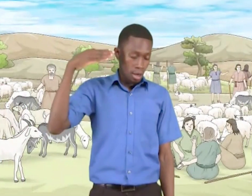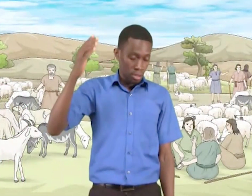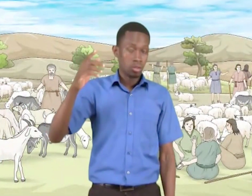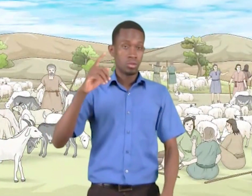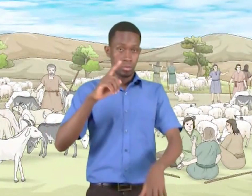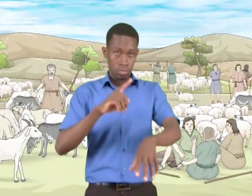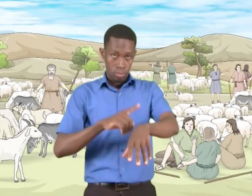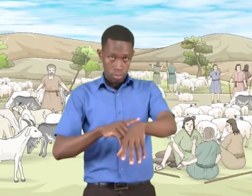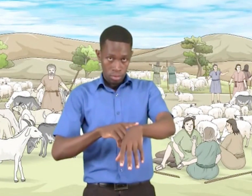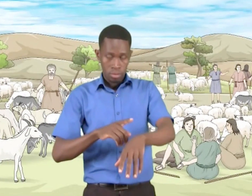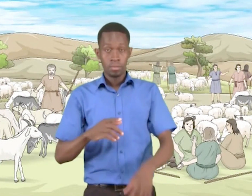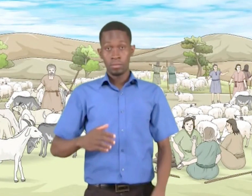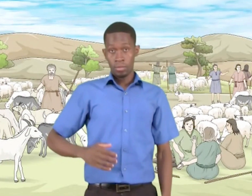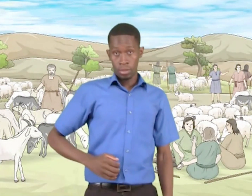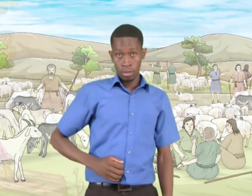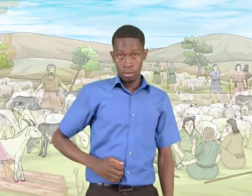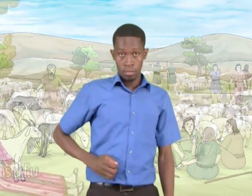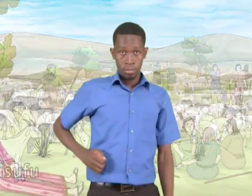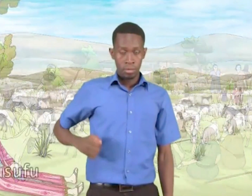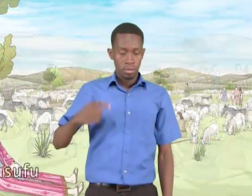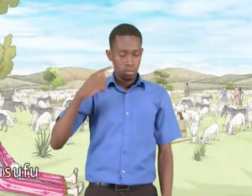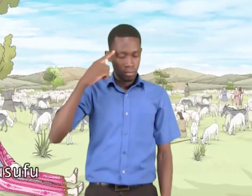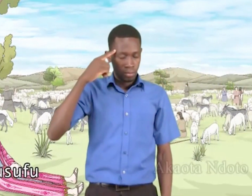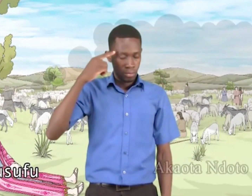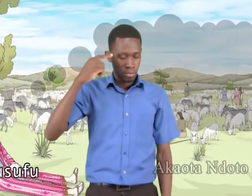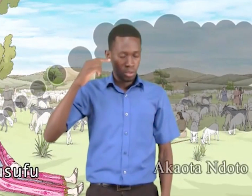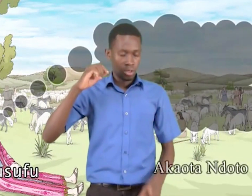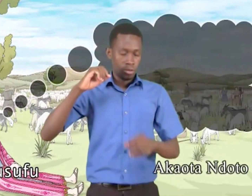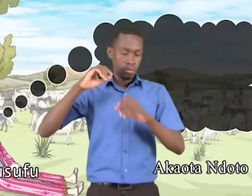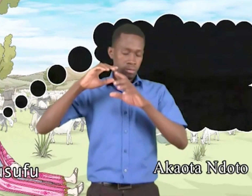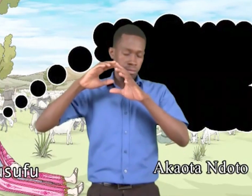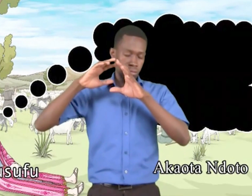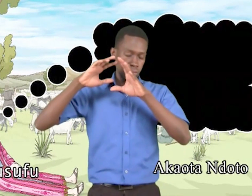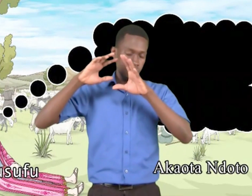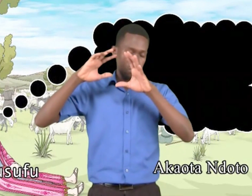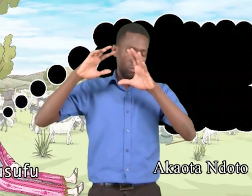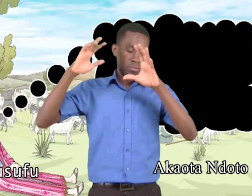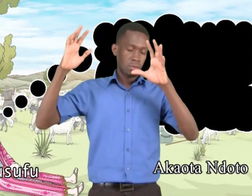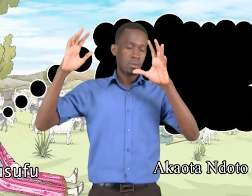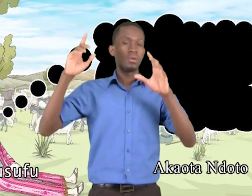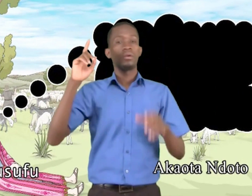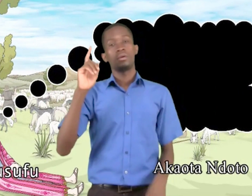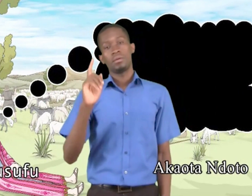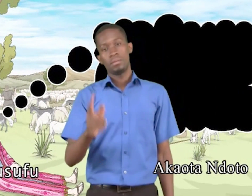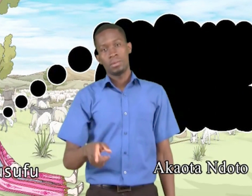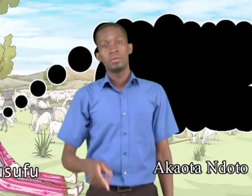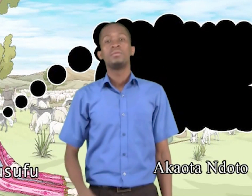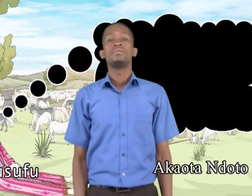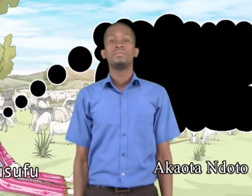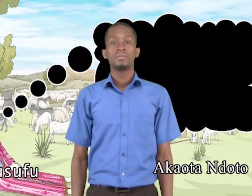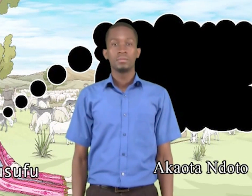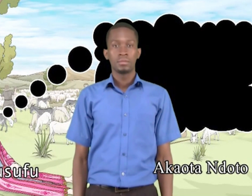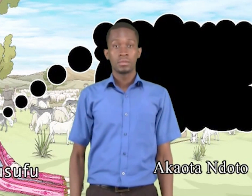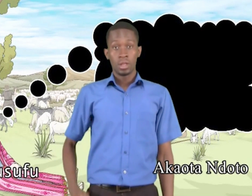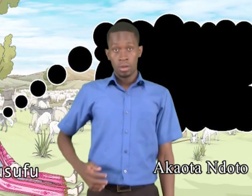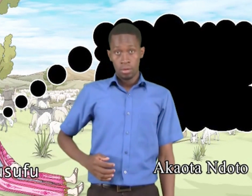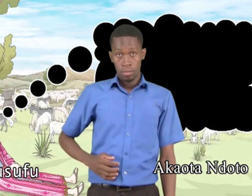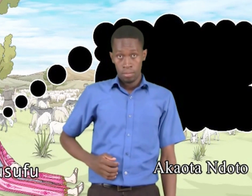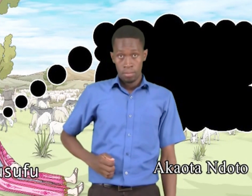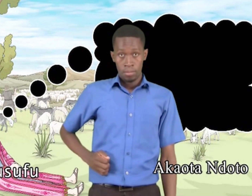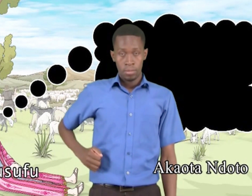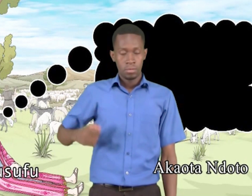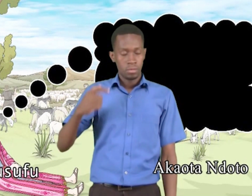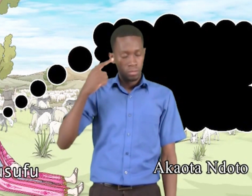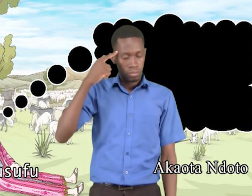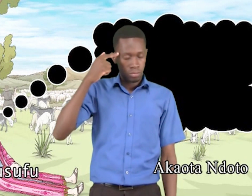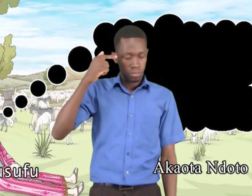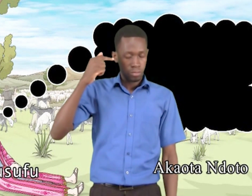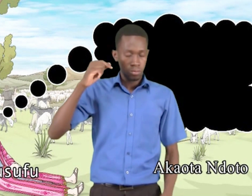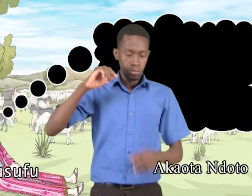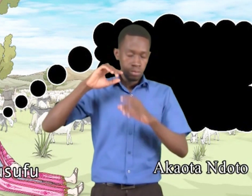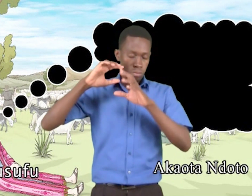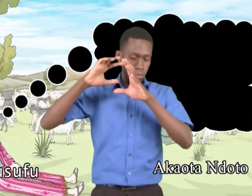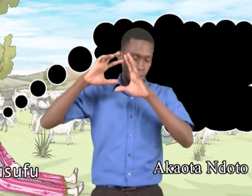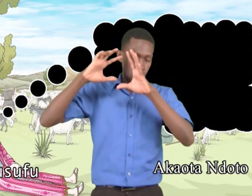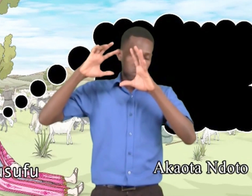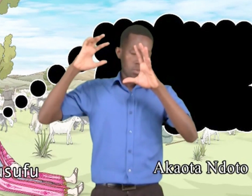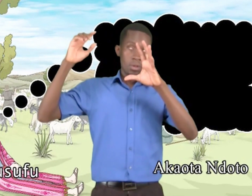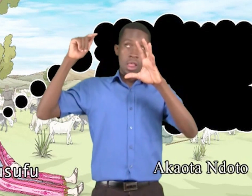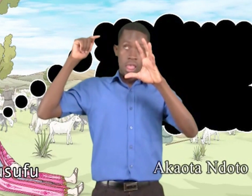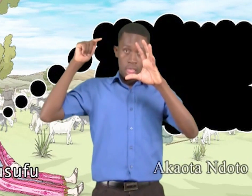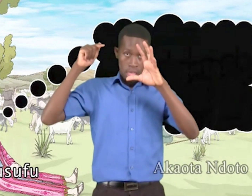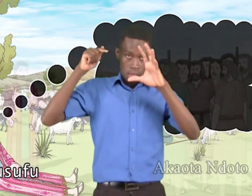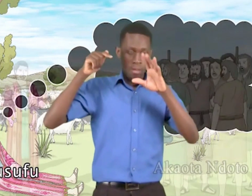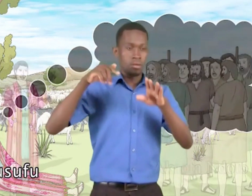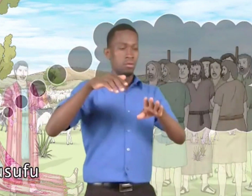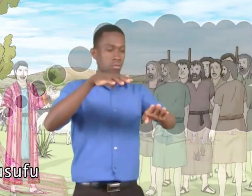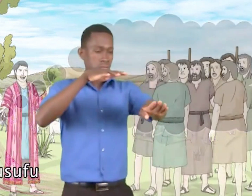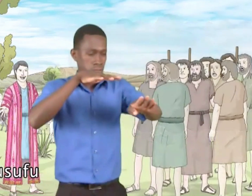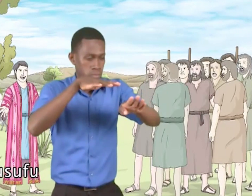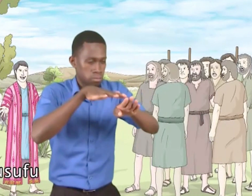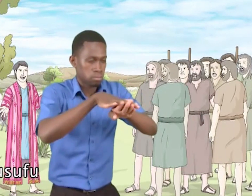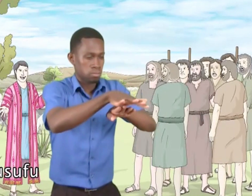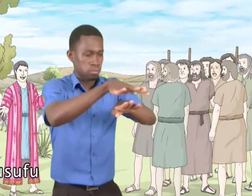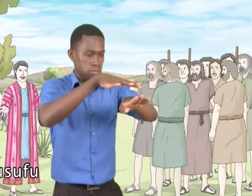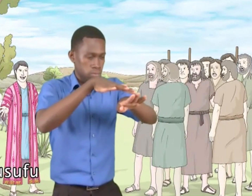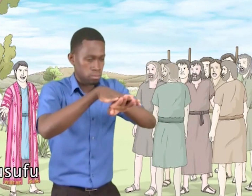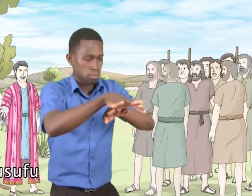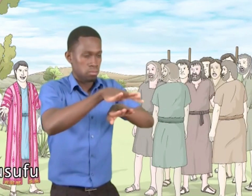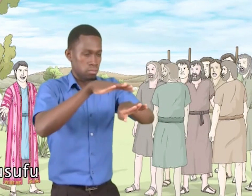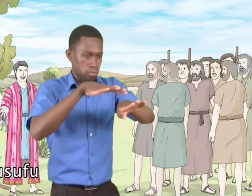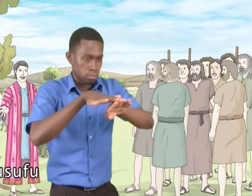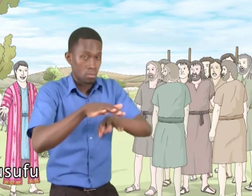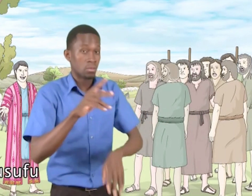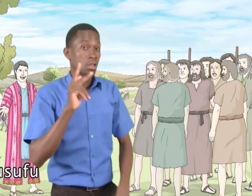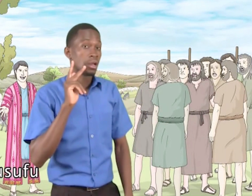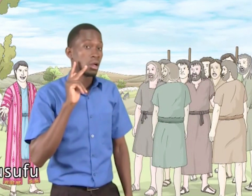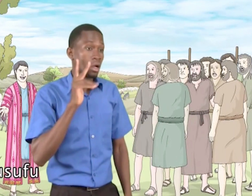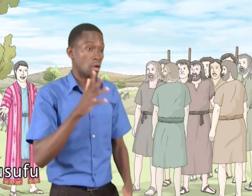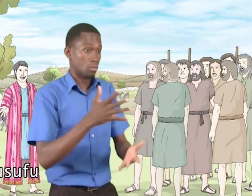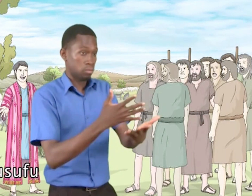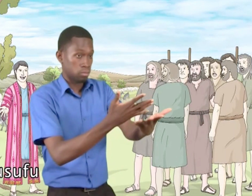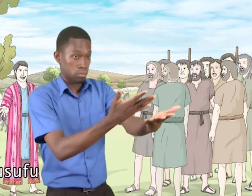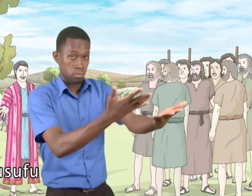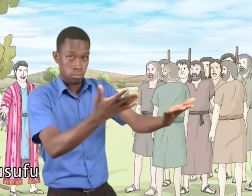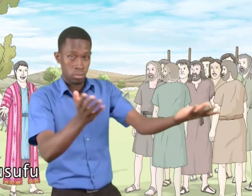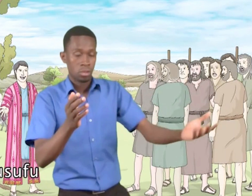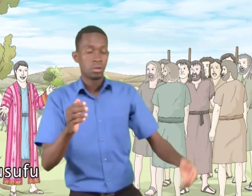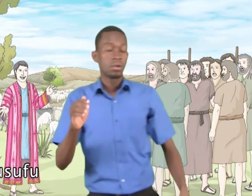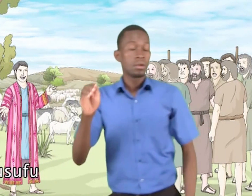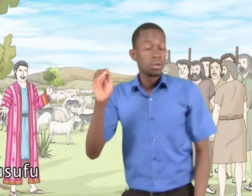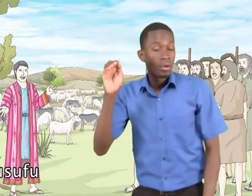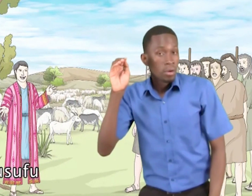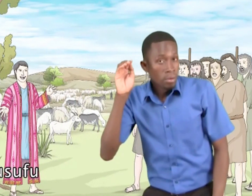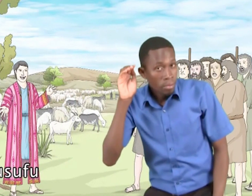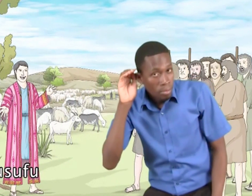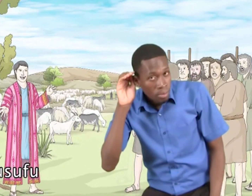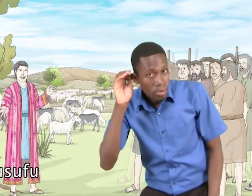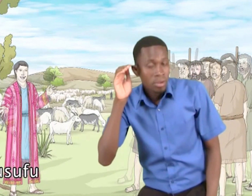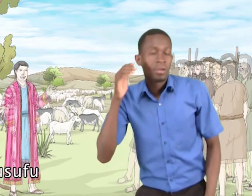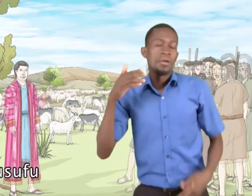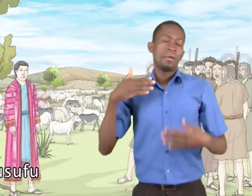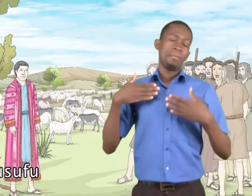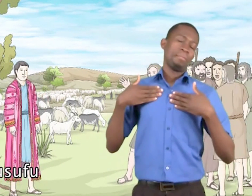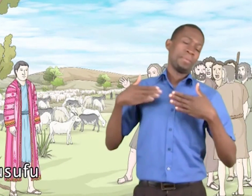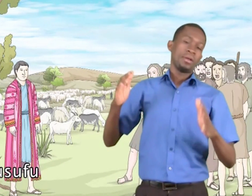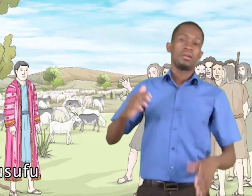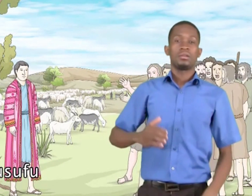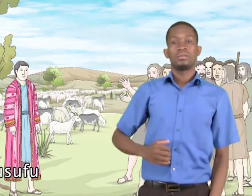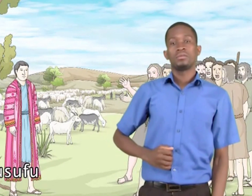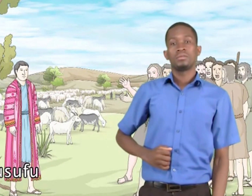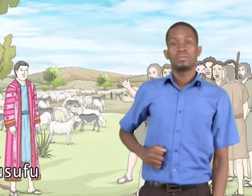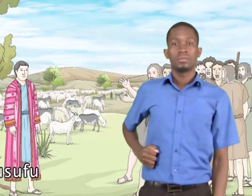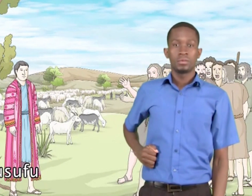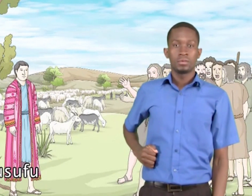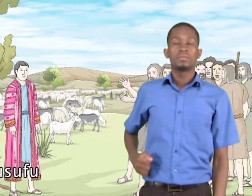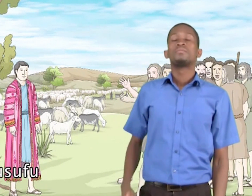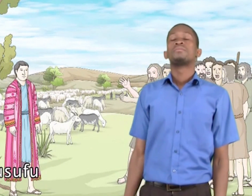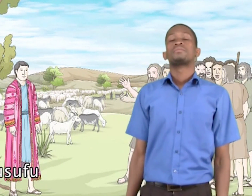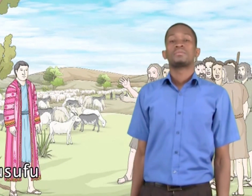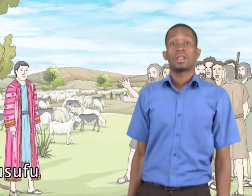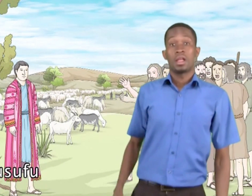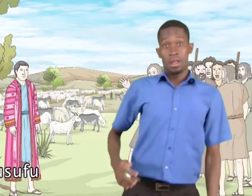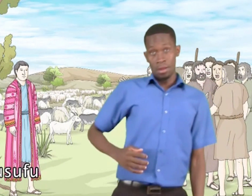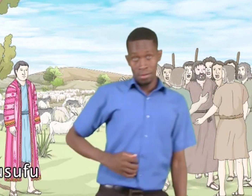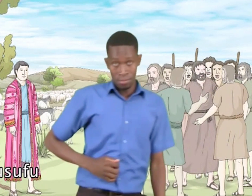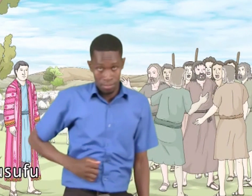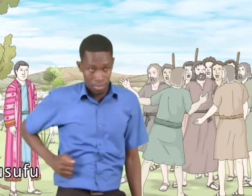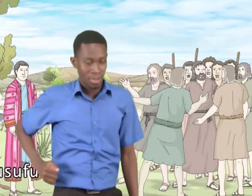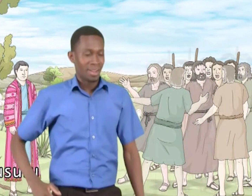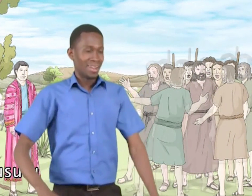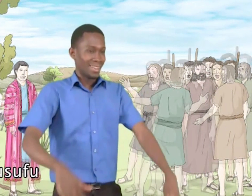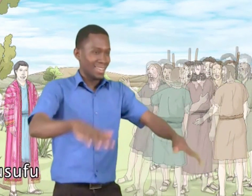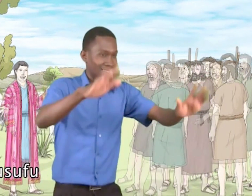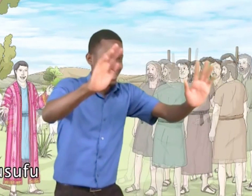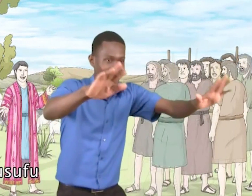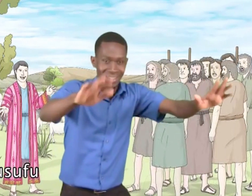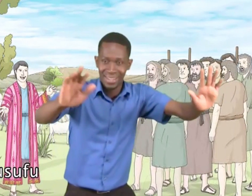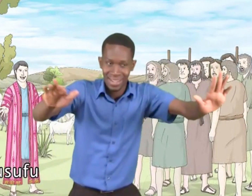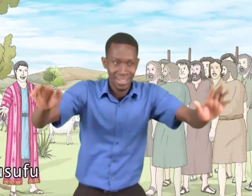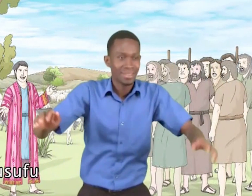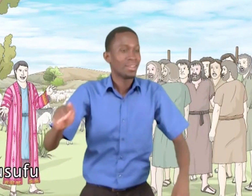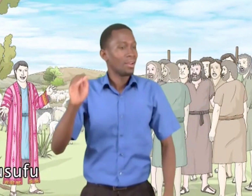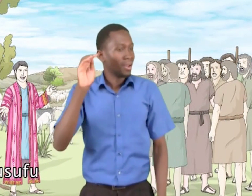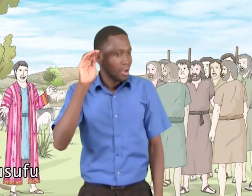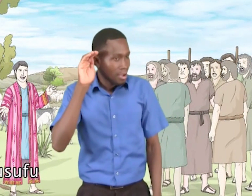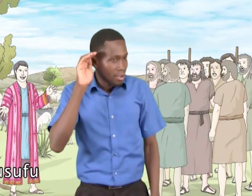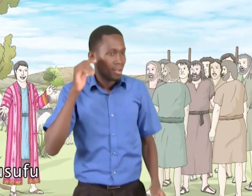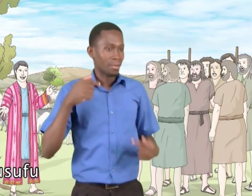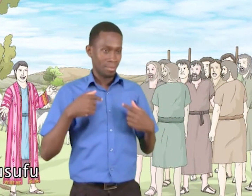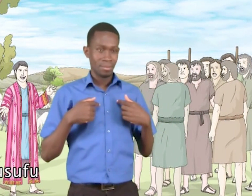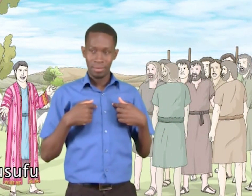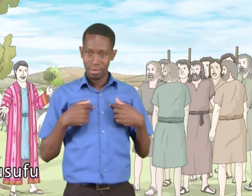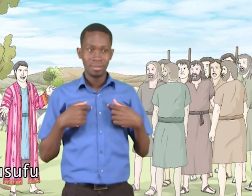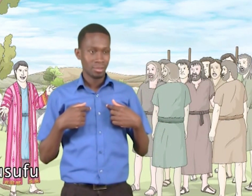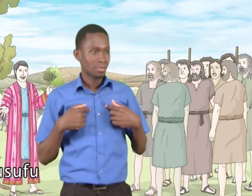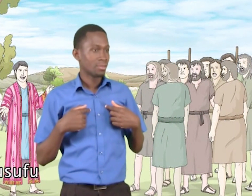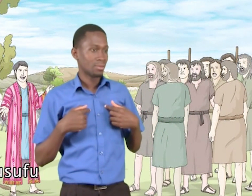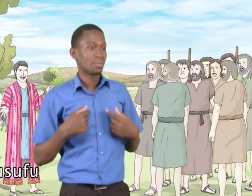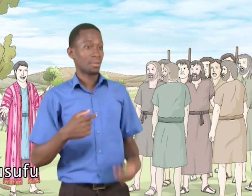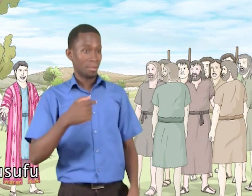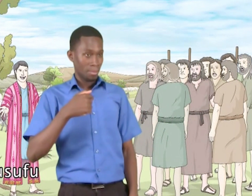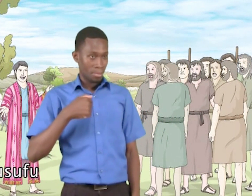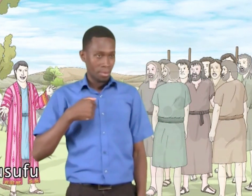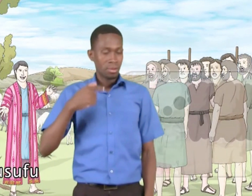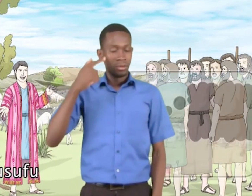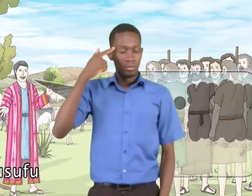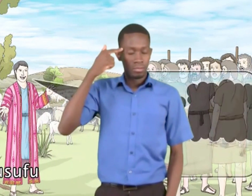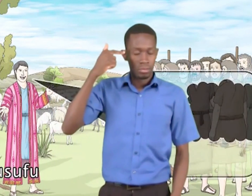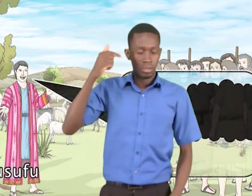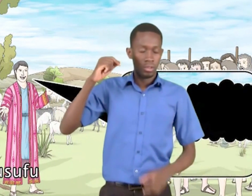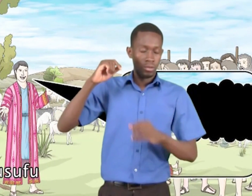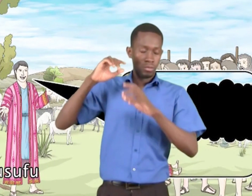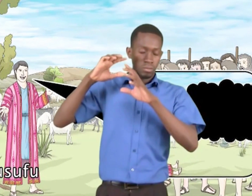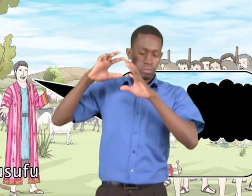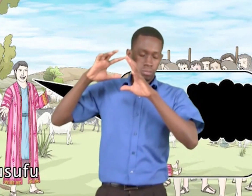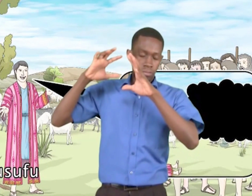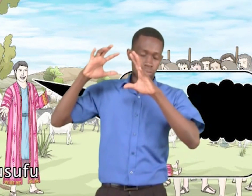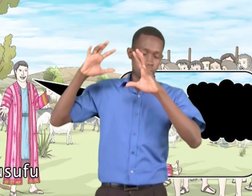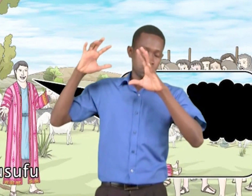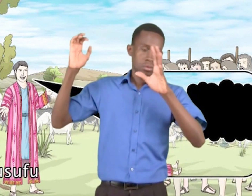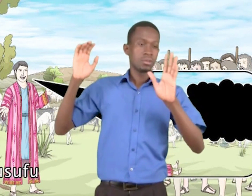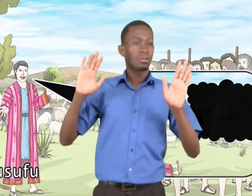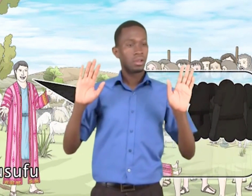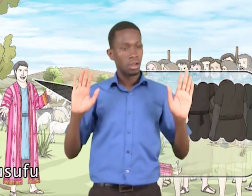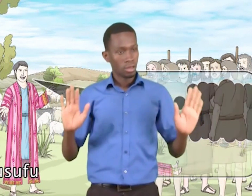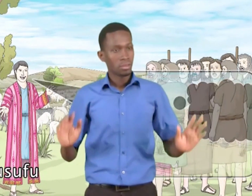Then Joseph had a dream, and when he told it to his brothers, they hated him even more.